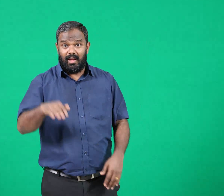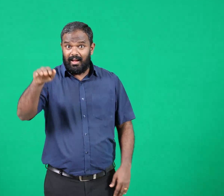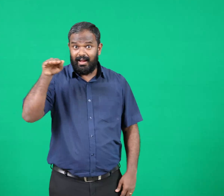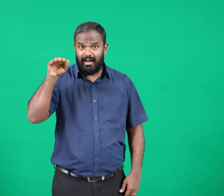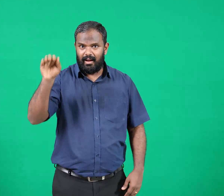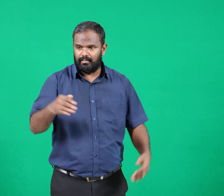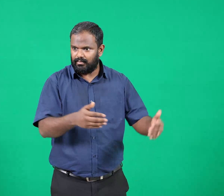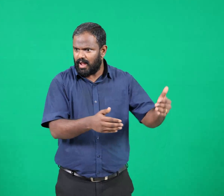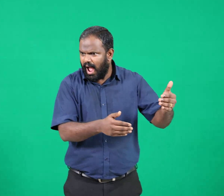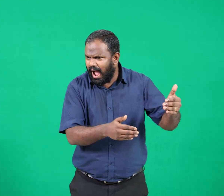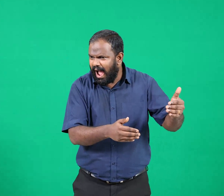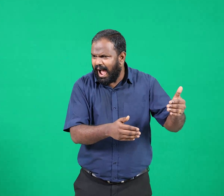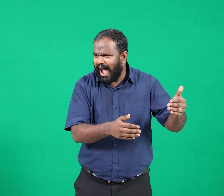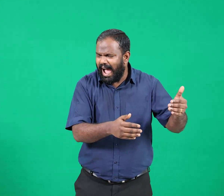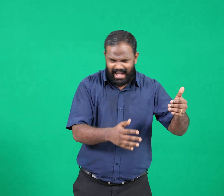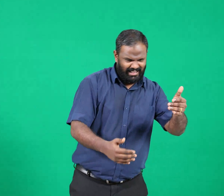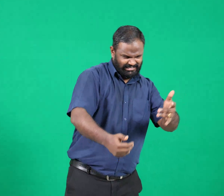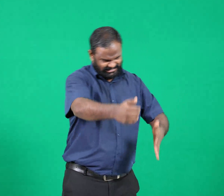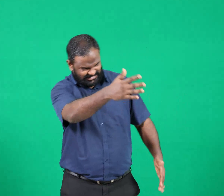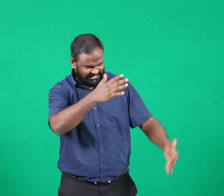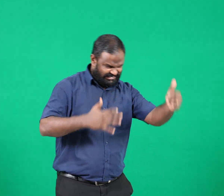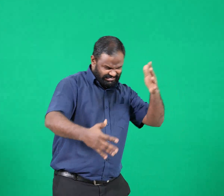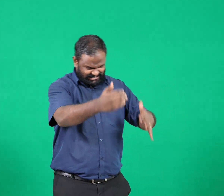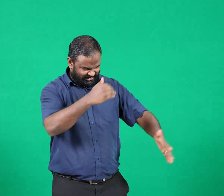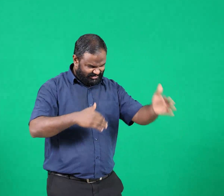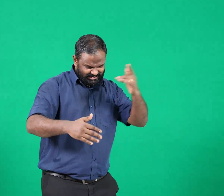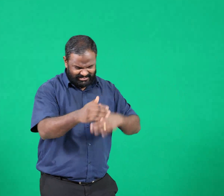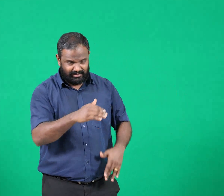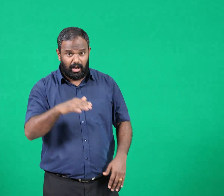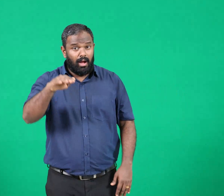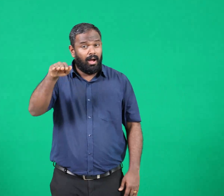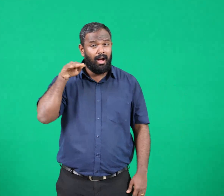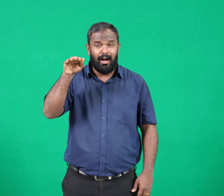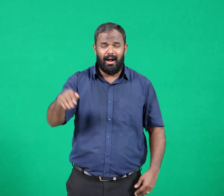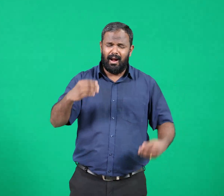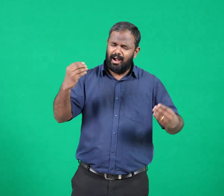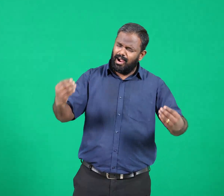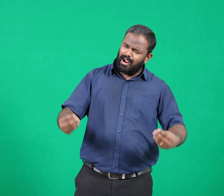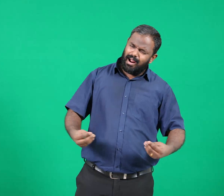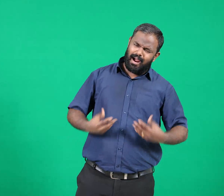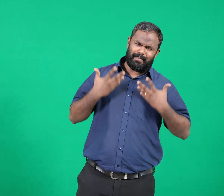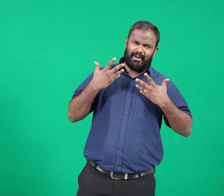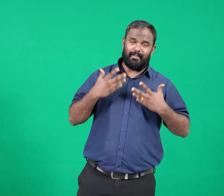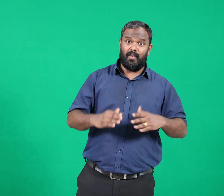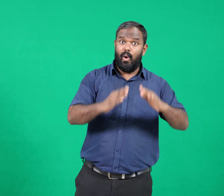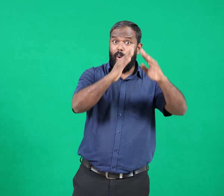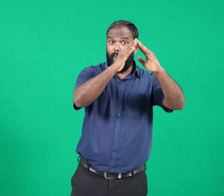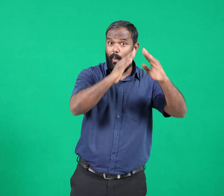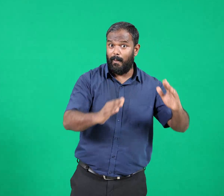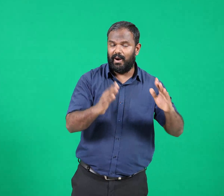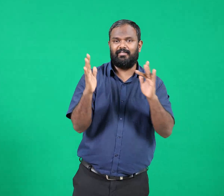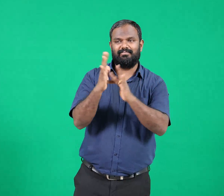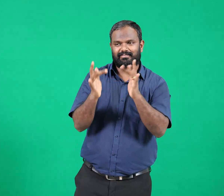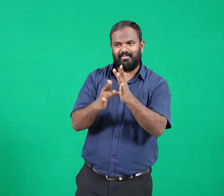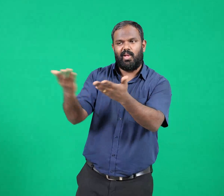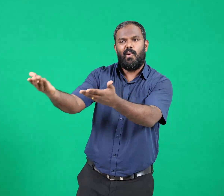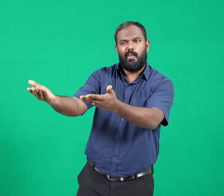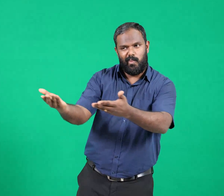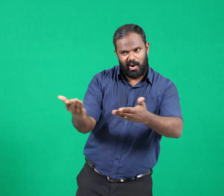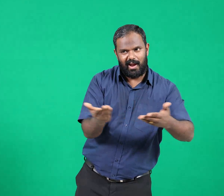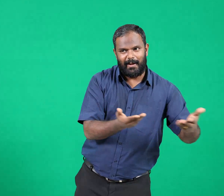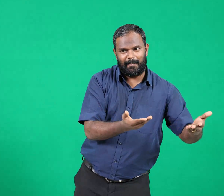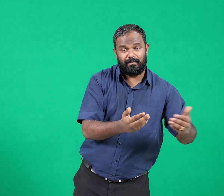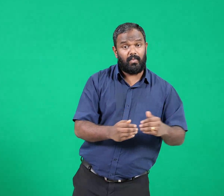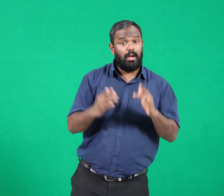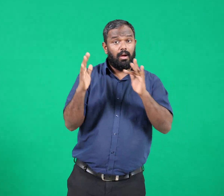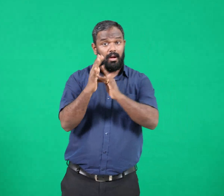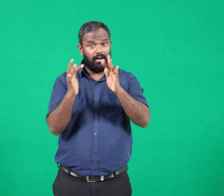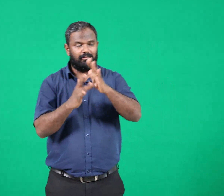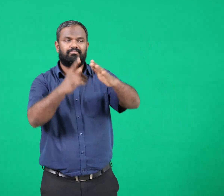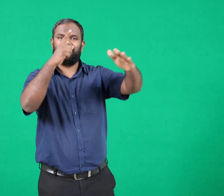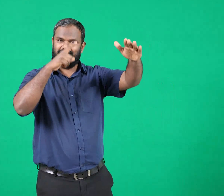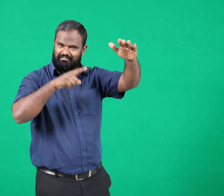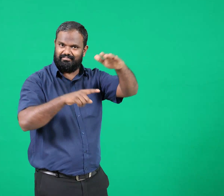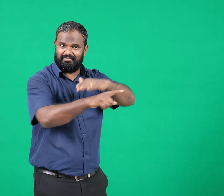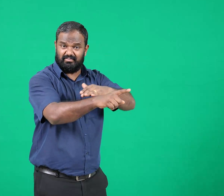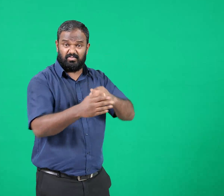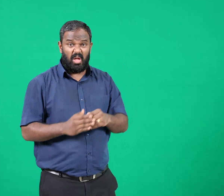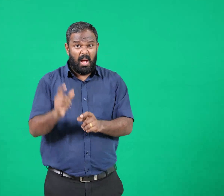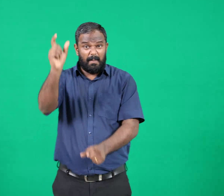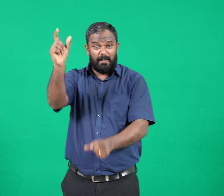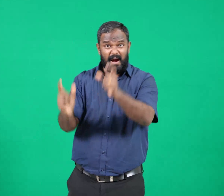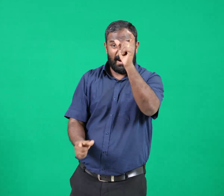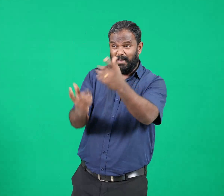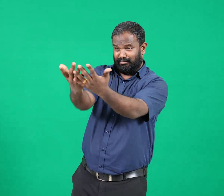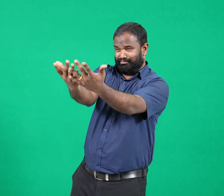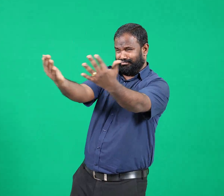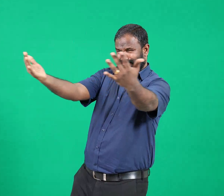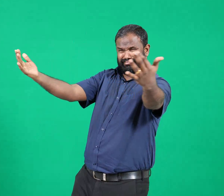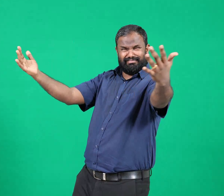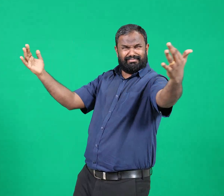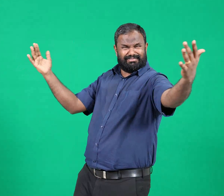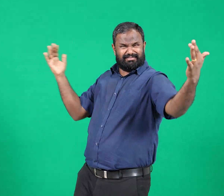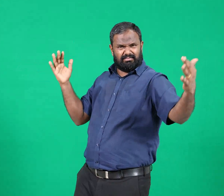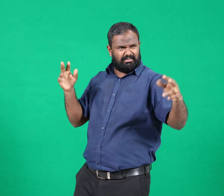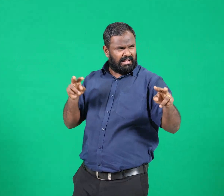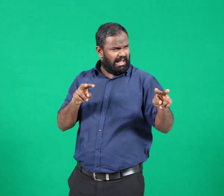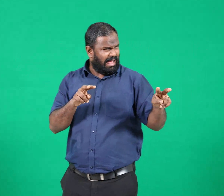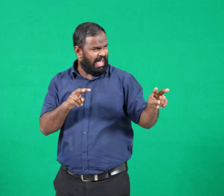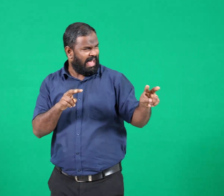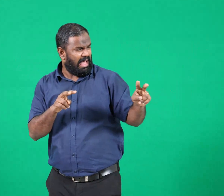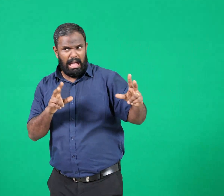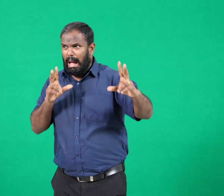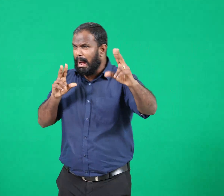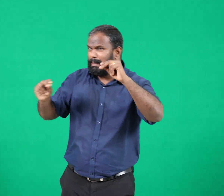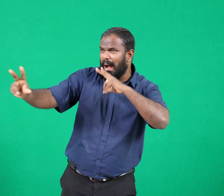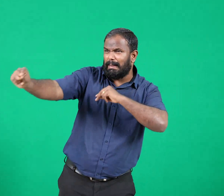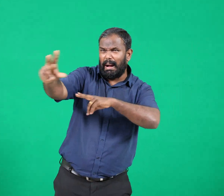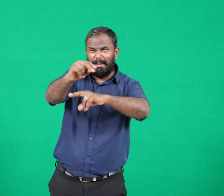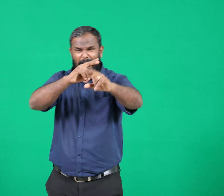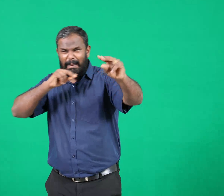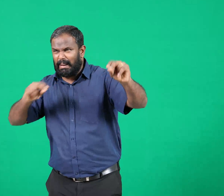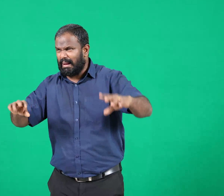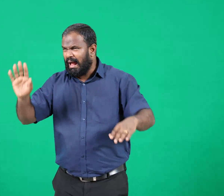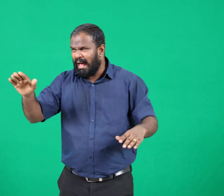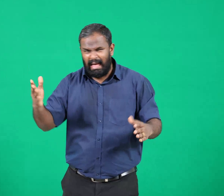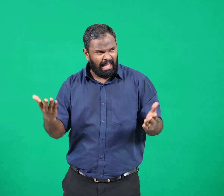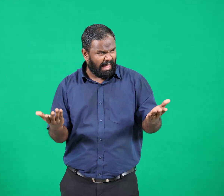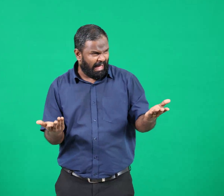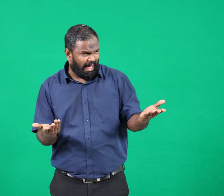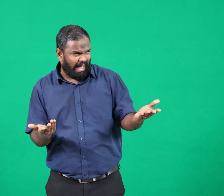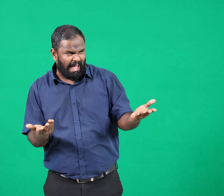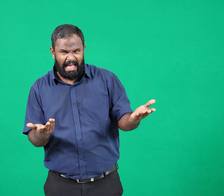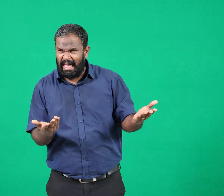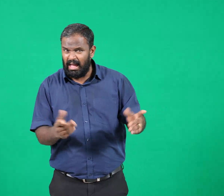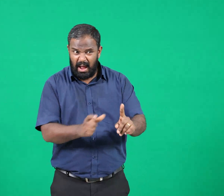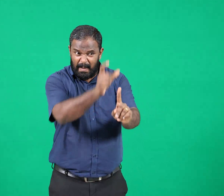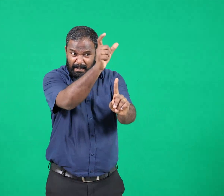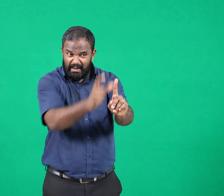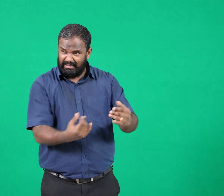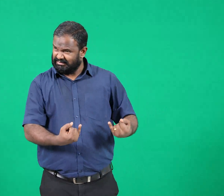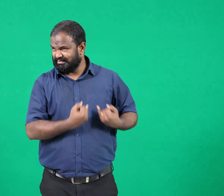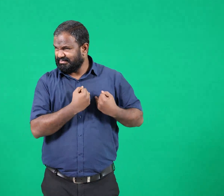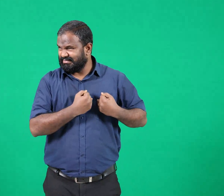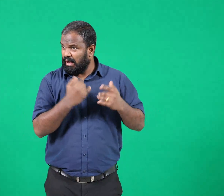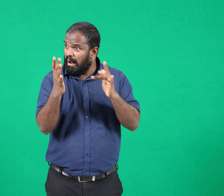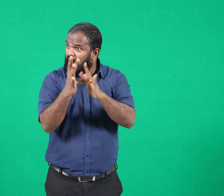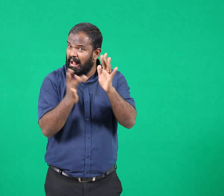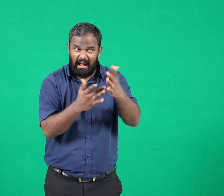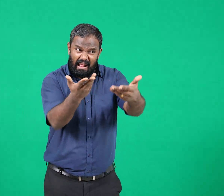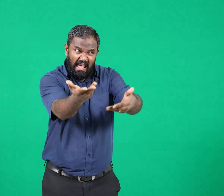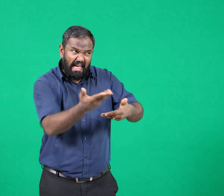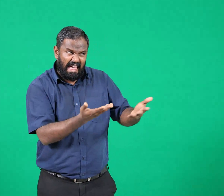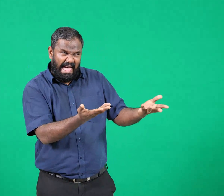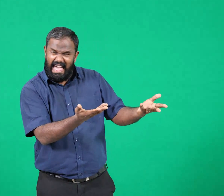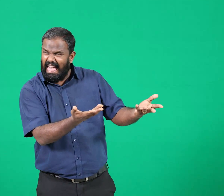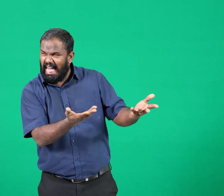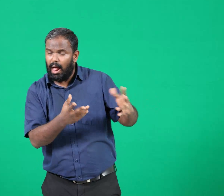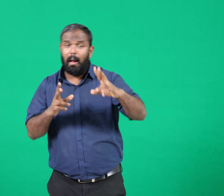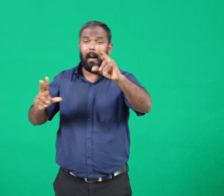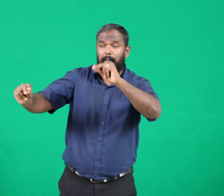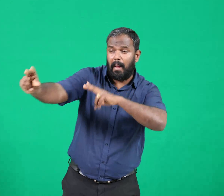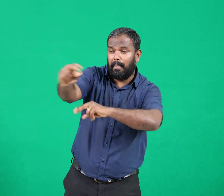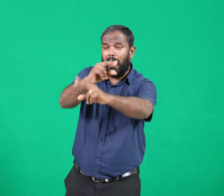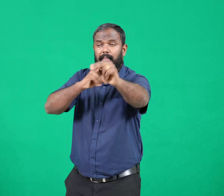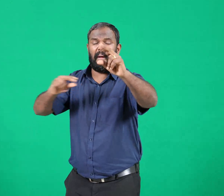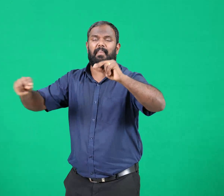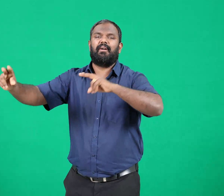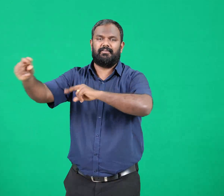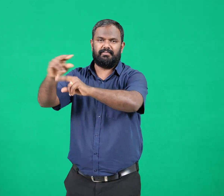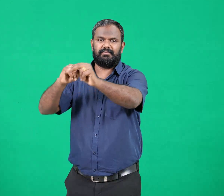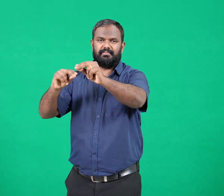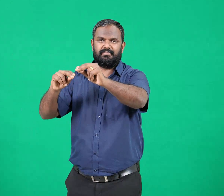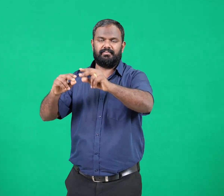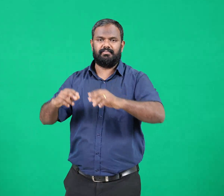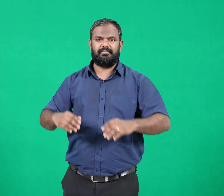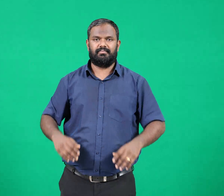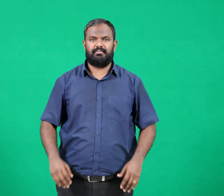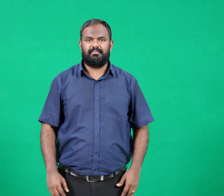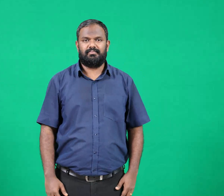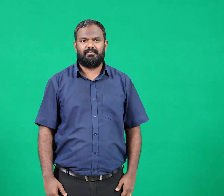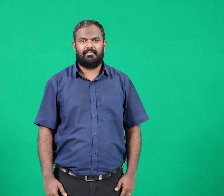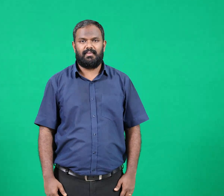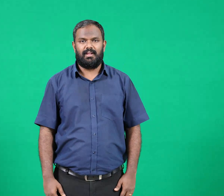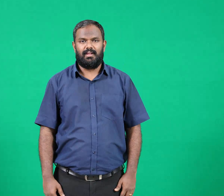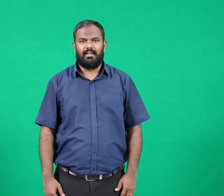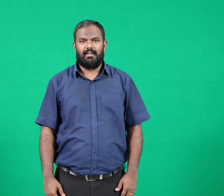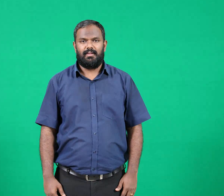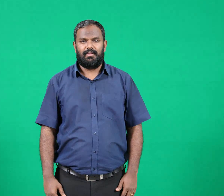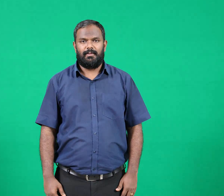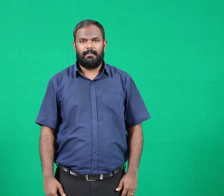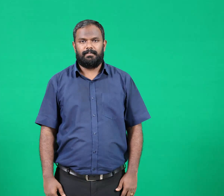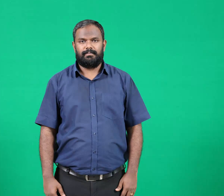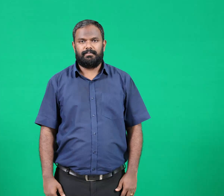So Zacchaeus hurried down and welcomed Him joyfully. And all who saw this began to grumble, saying, "He has gone to be the guest of a sinful man!"